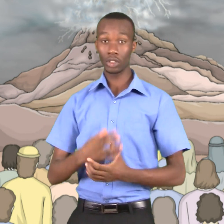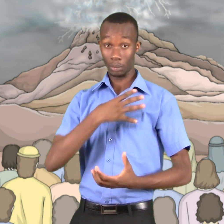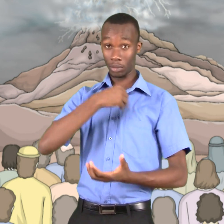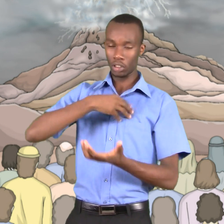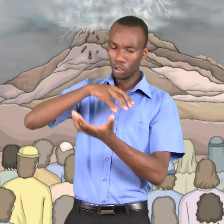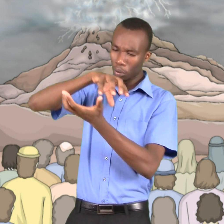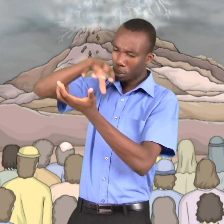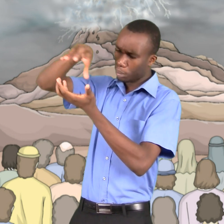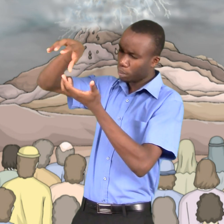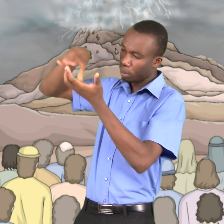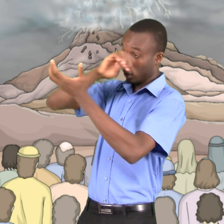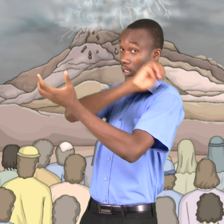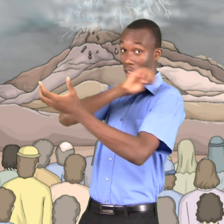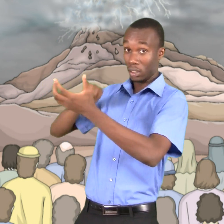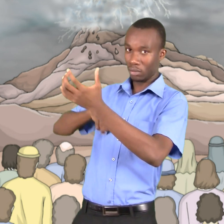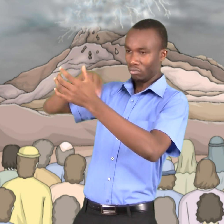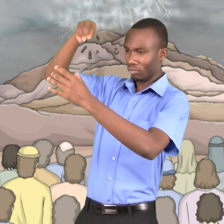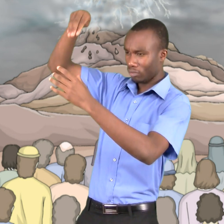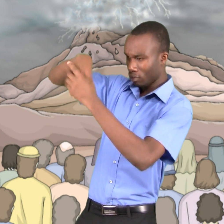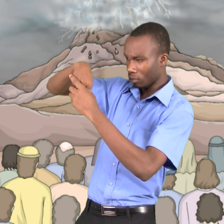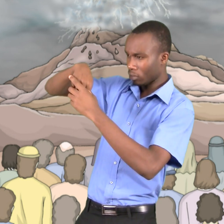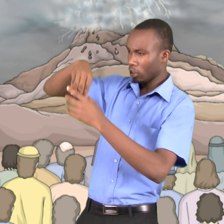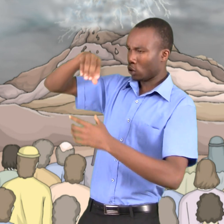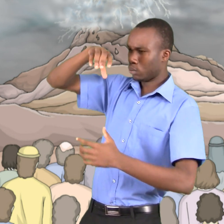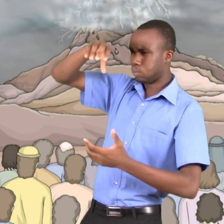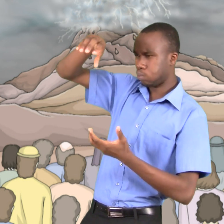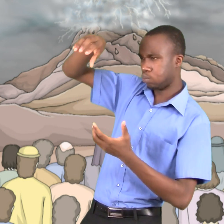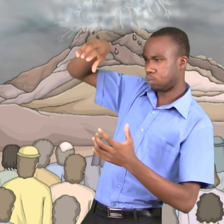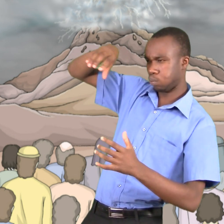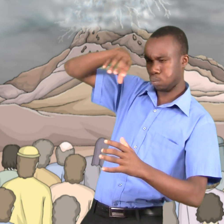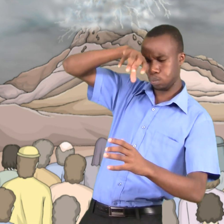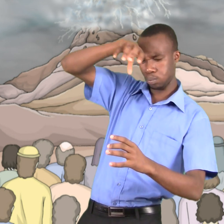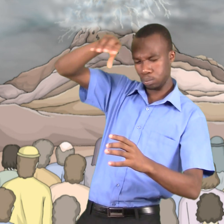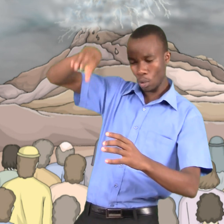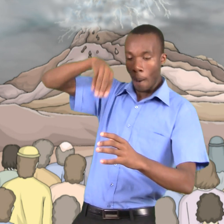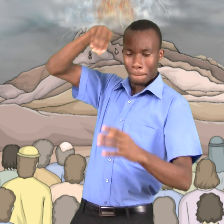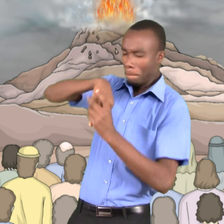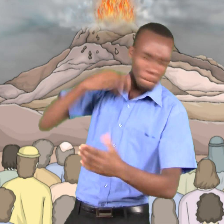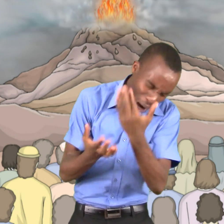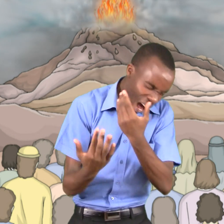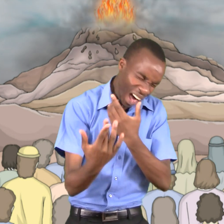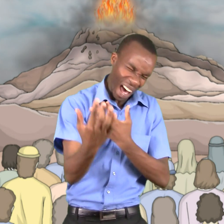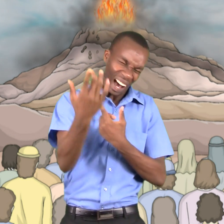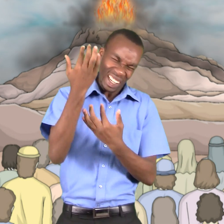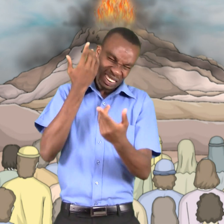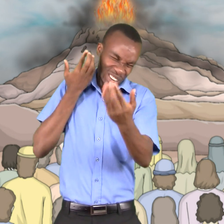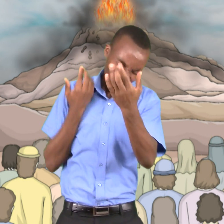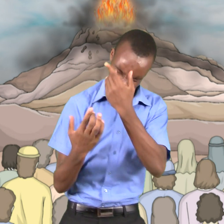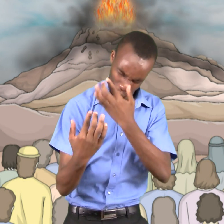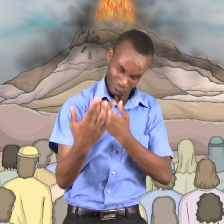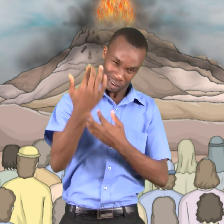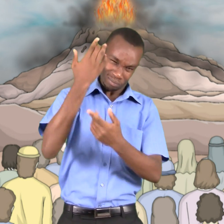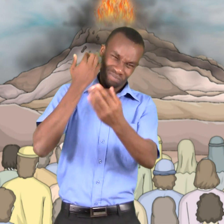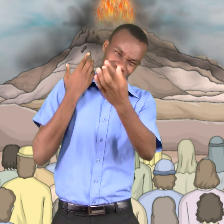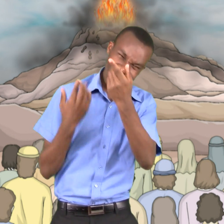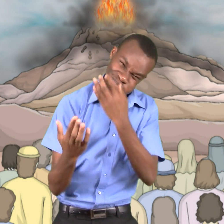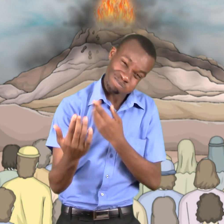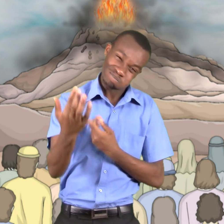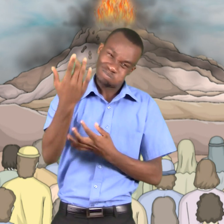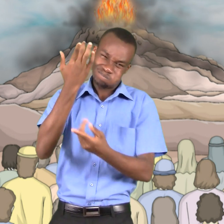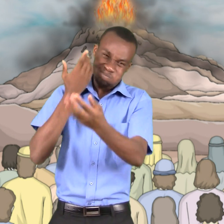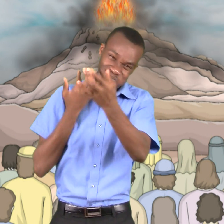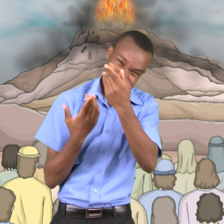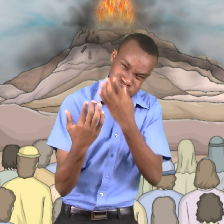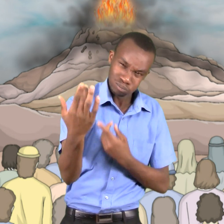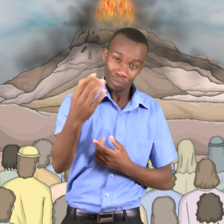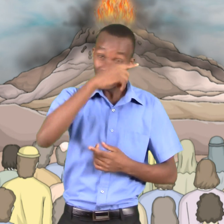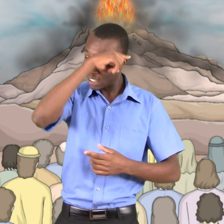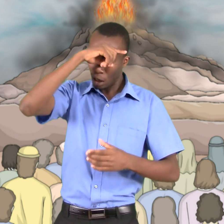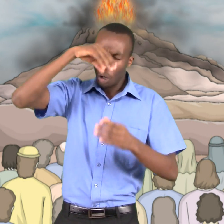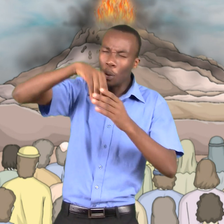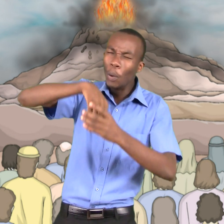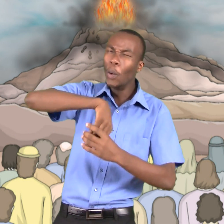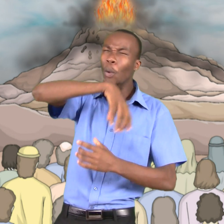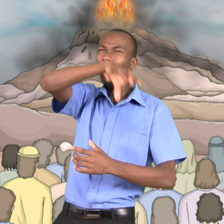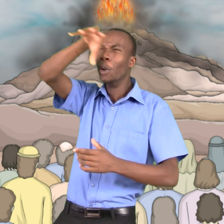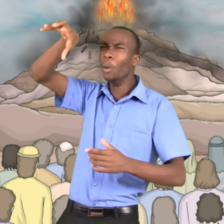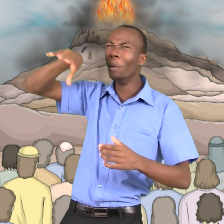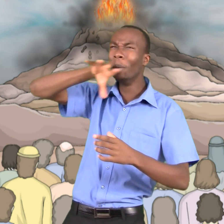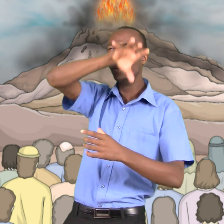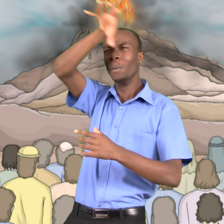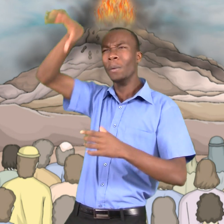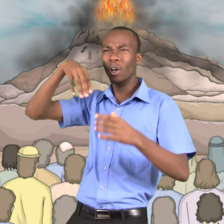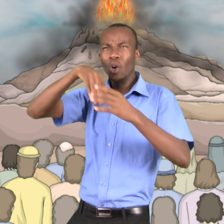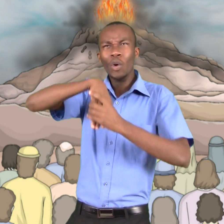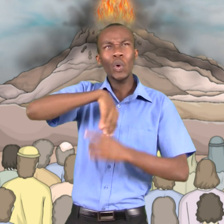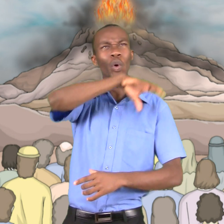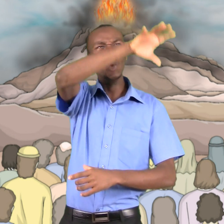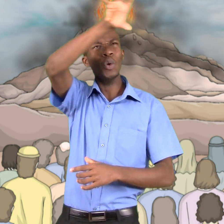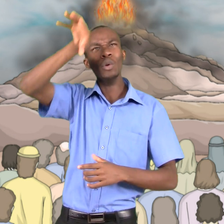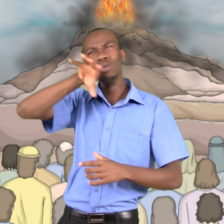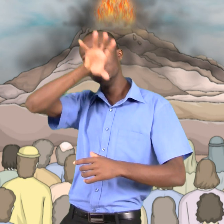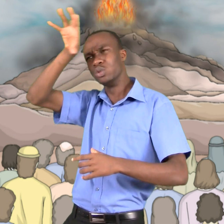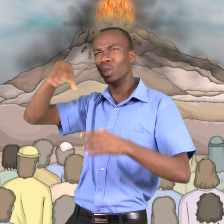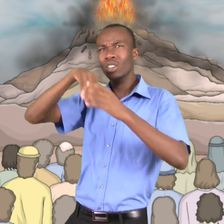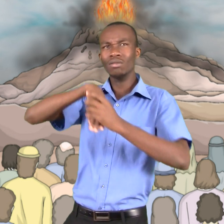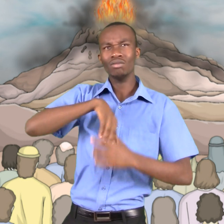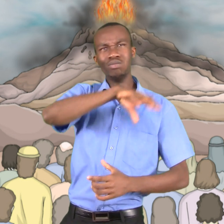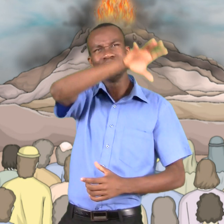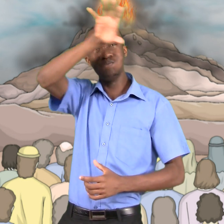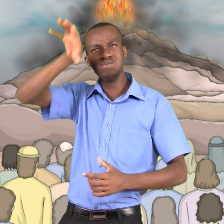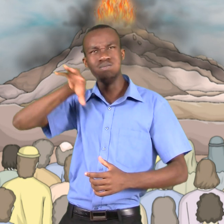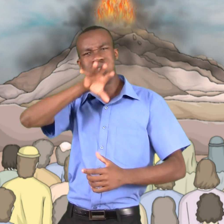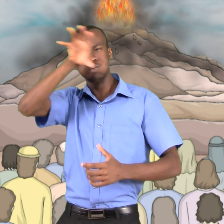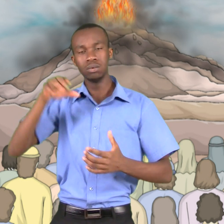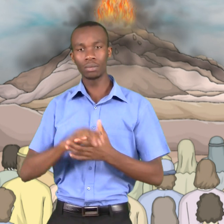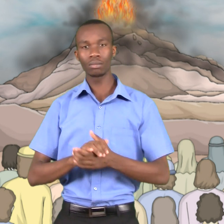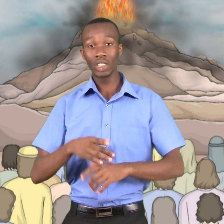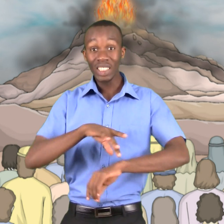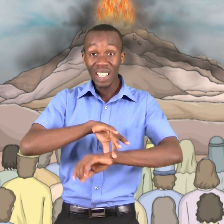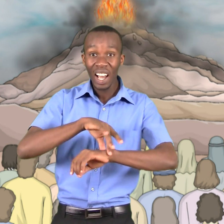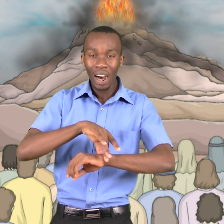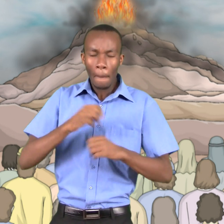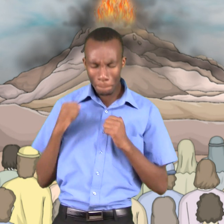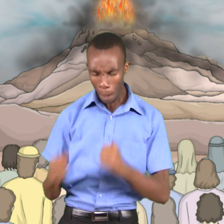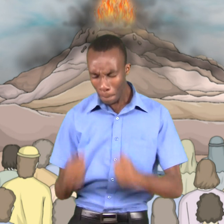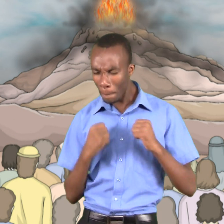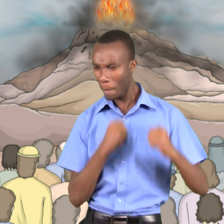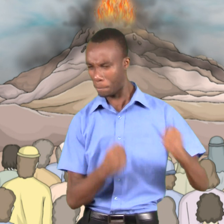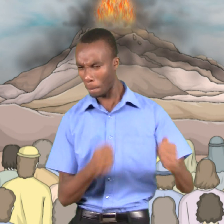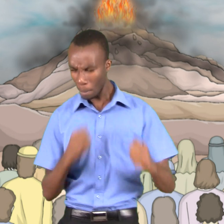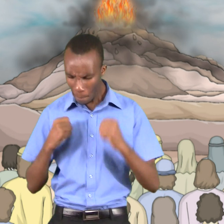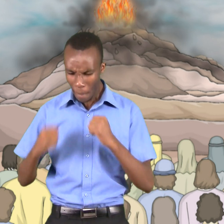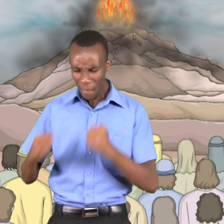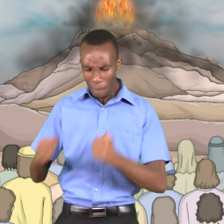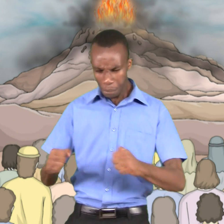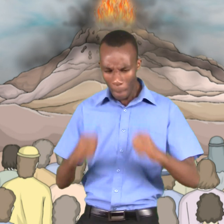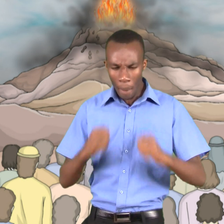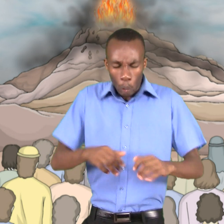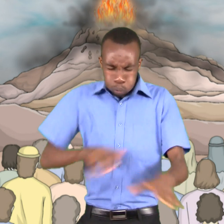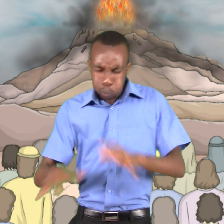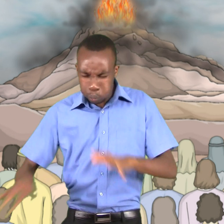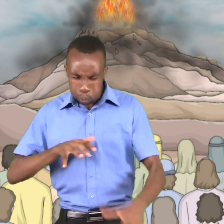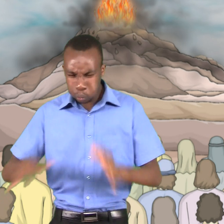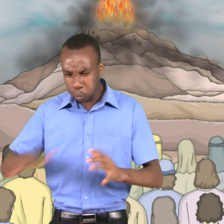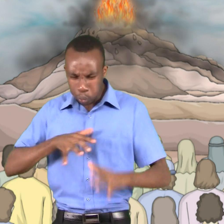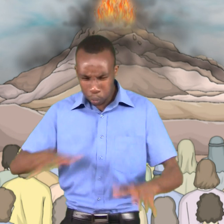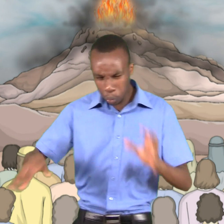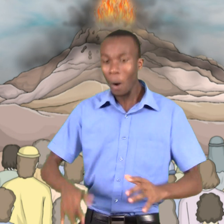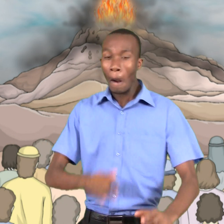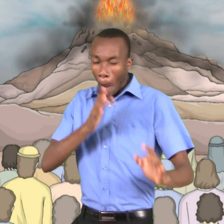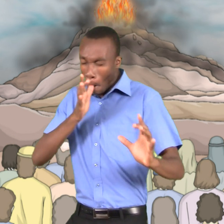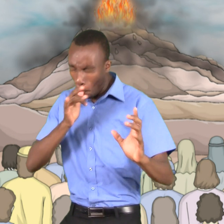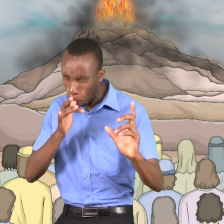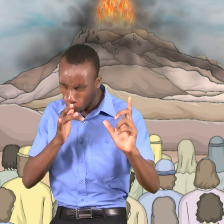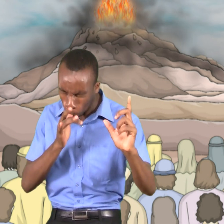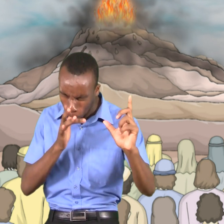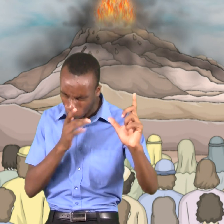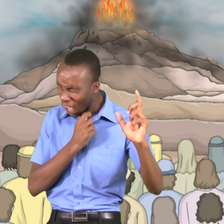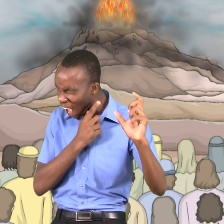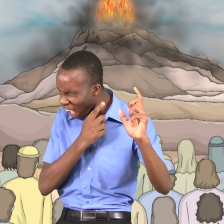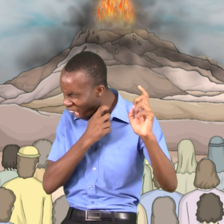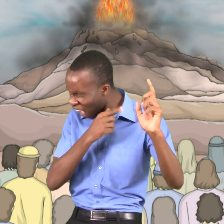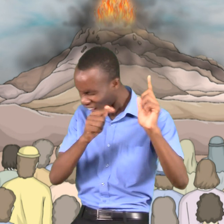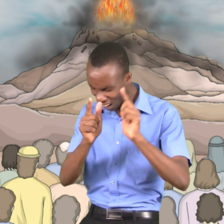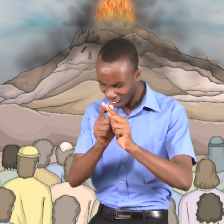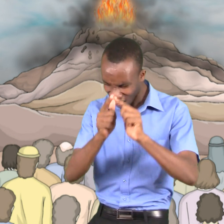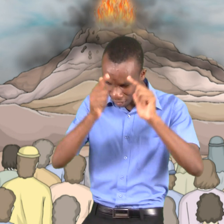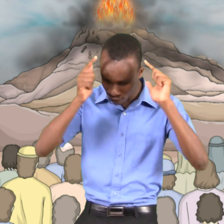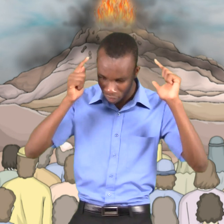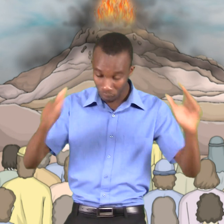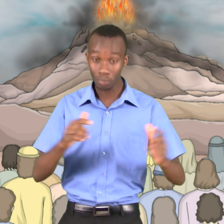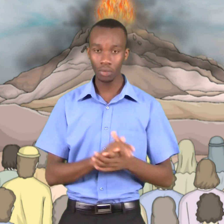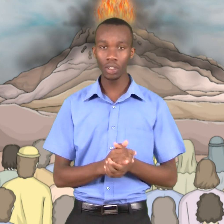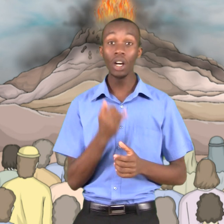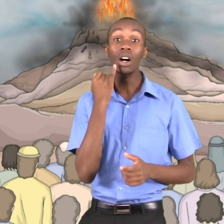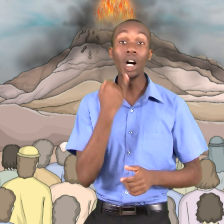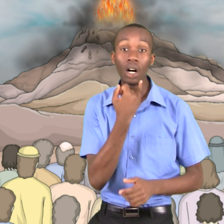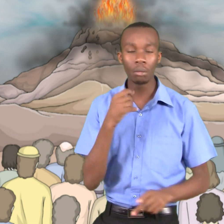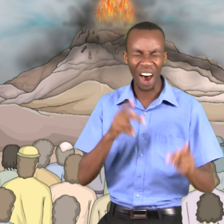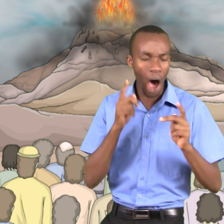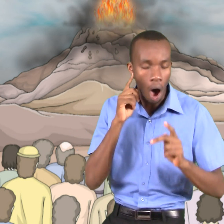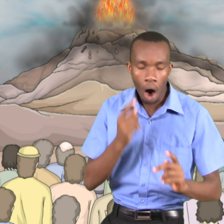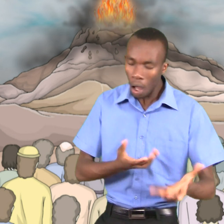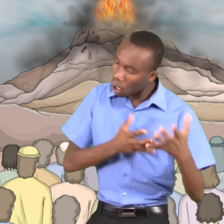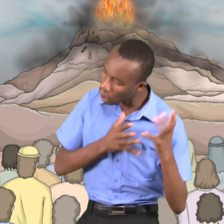And the smoke rose like the smoke of a furnace, and the whole mountain quaked violently.